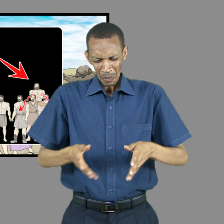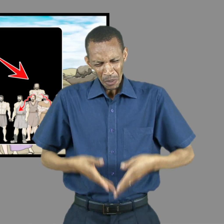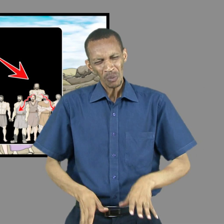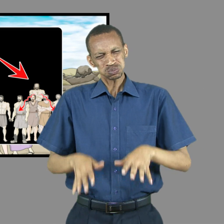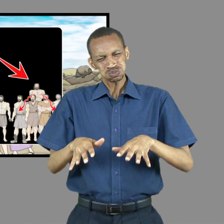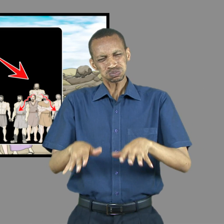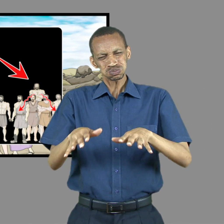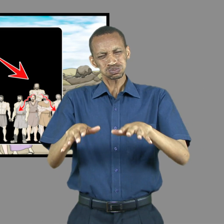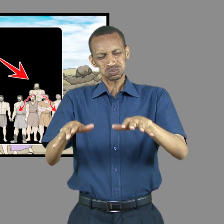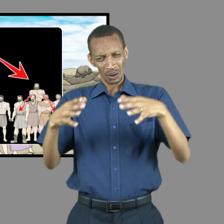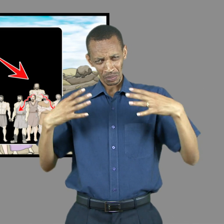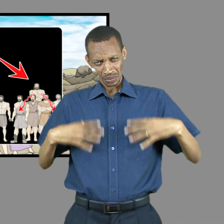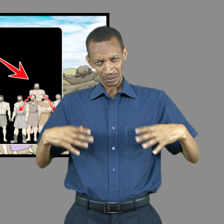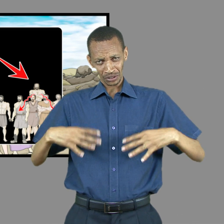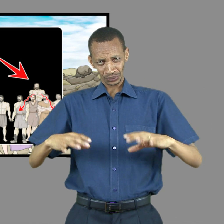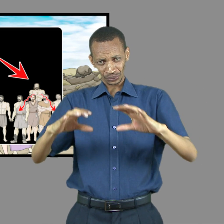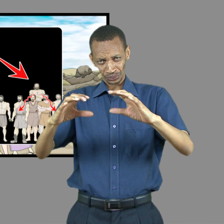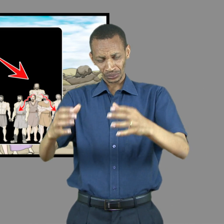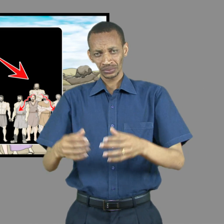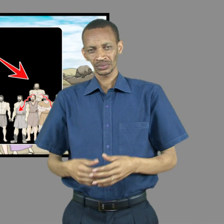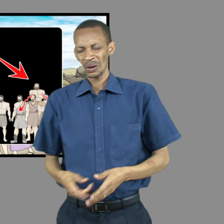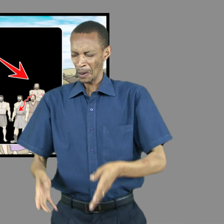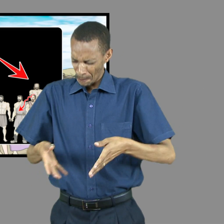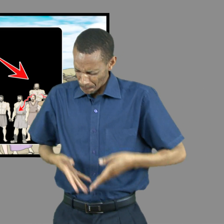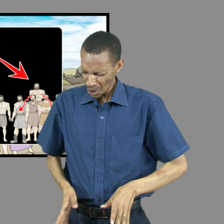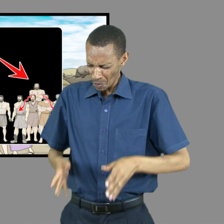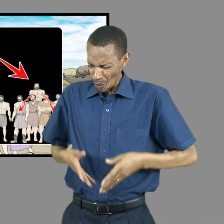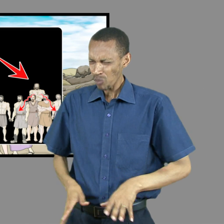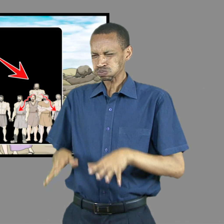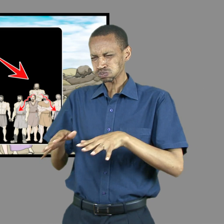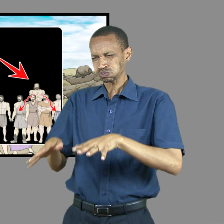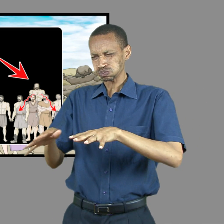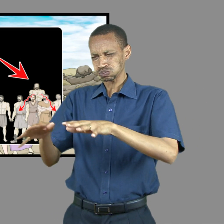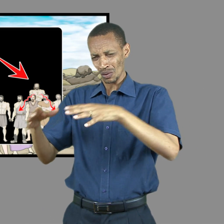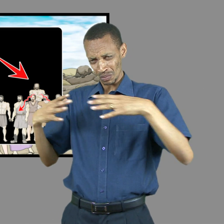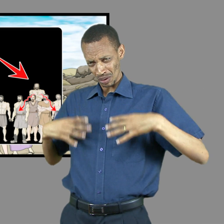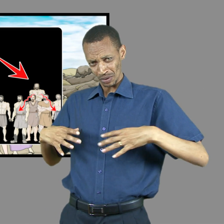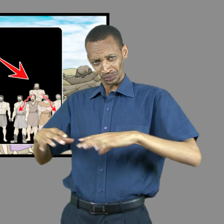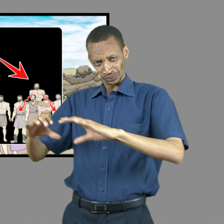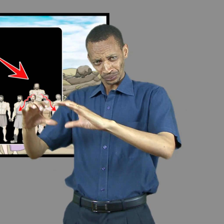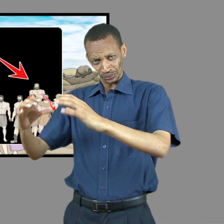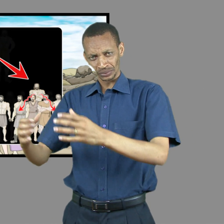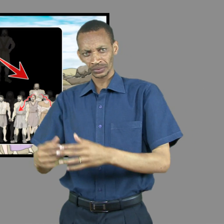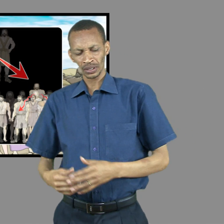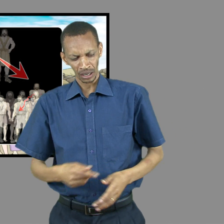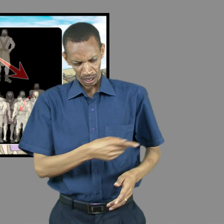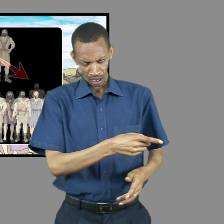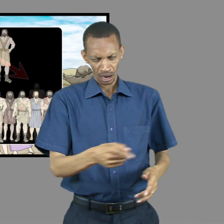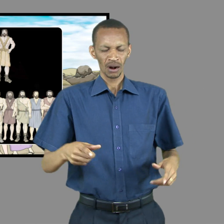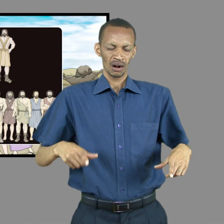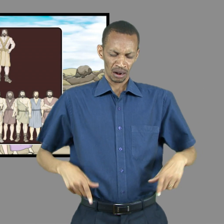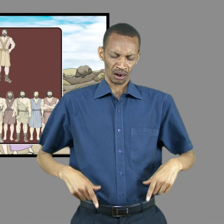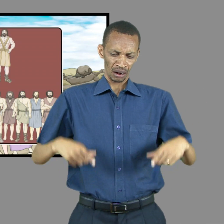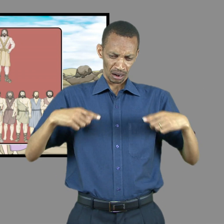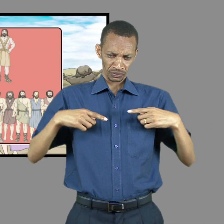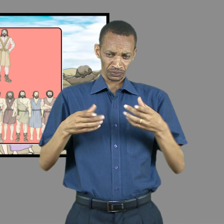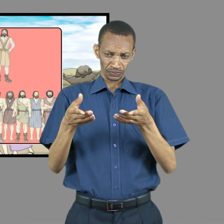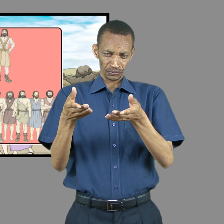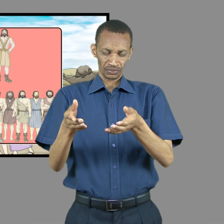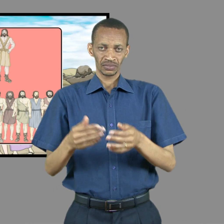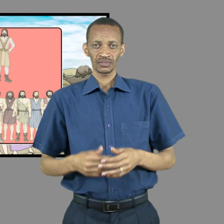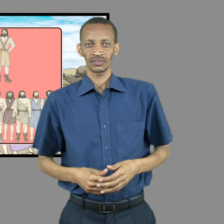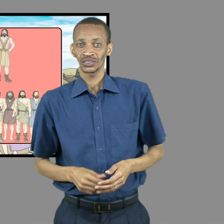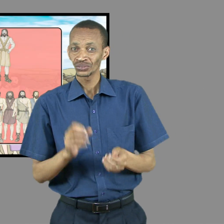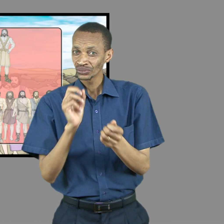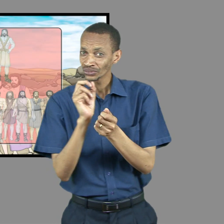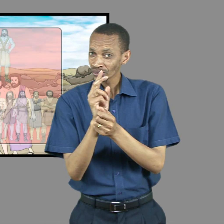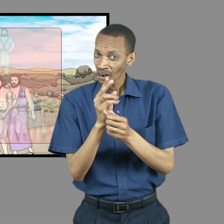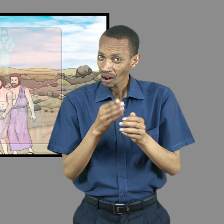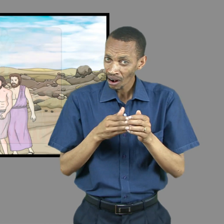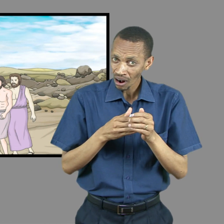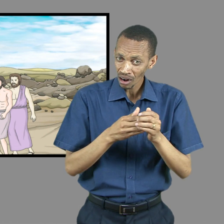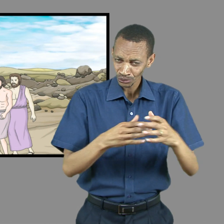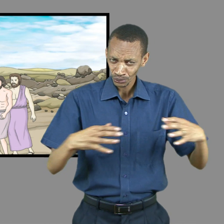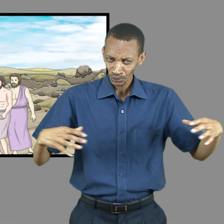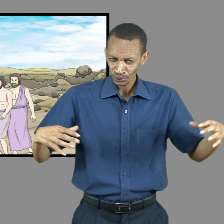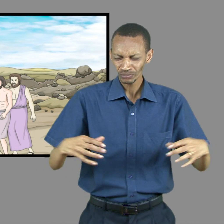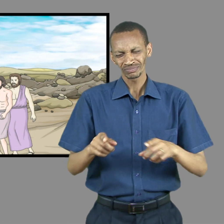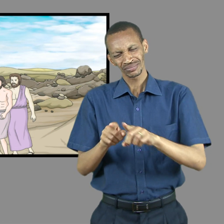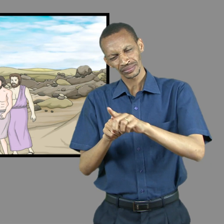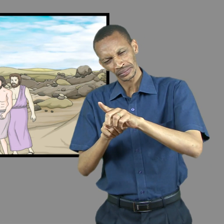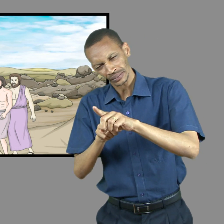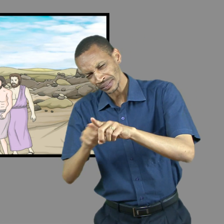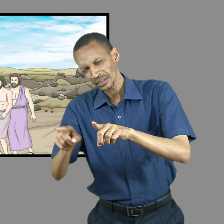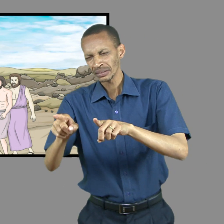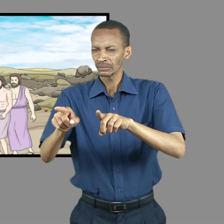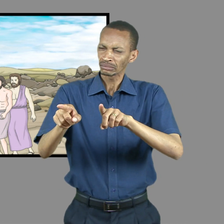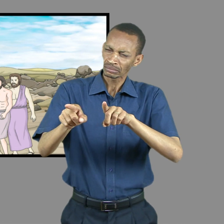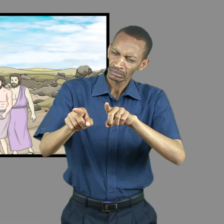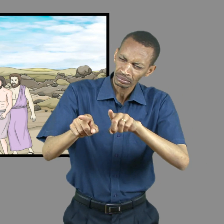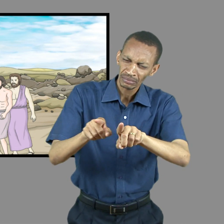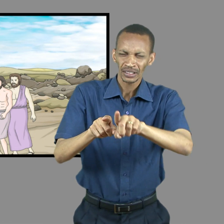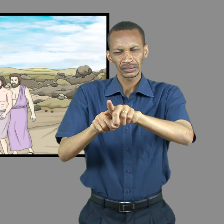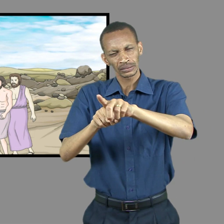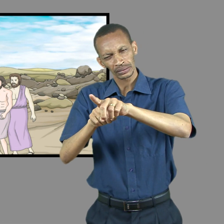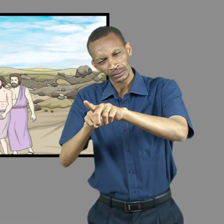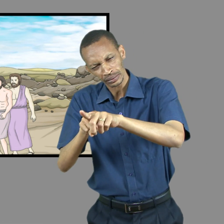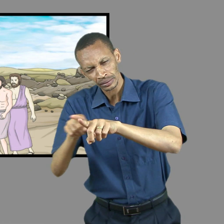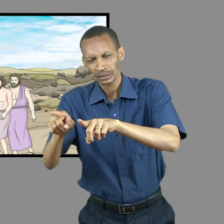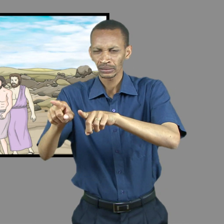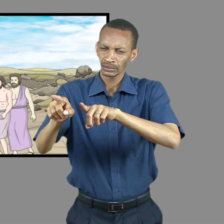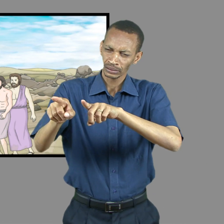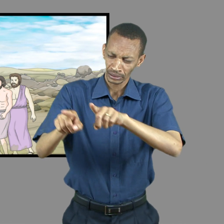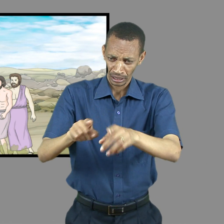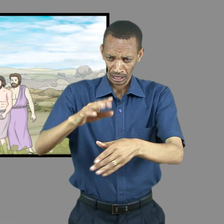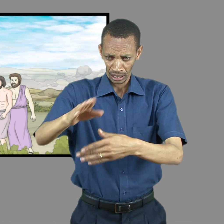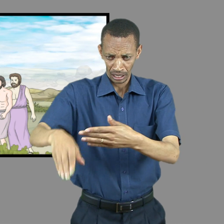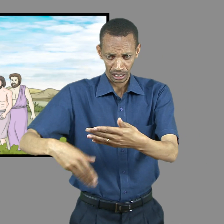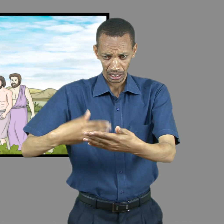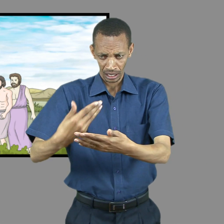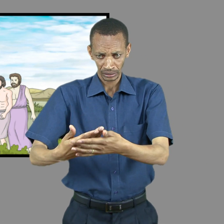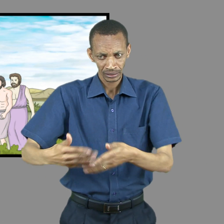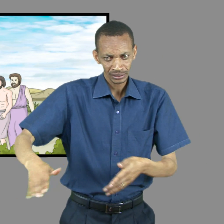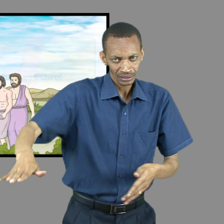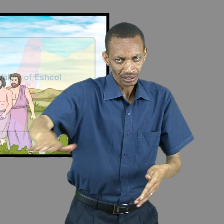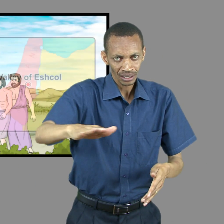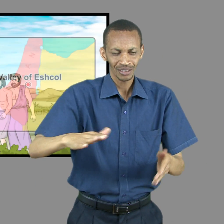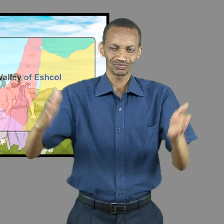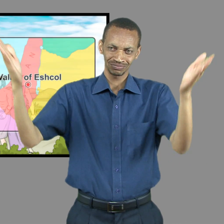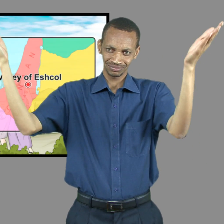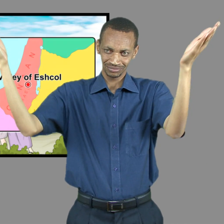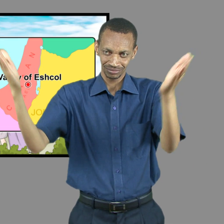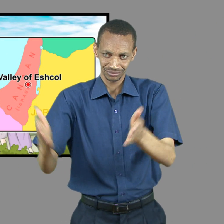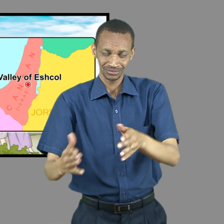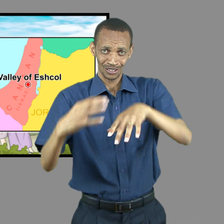It had been built seven years before Zoan in Egypt.